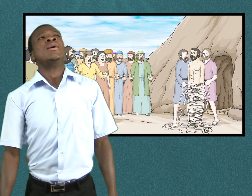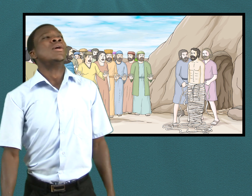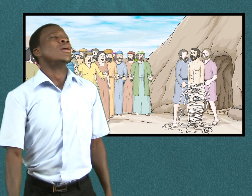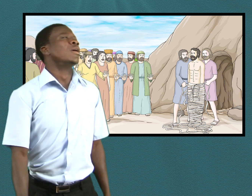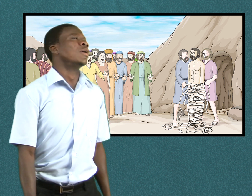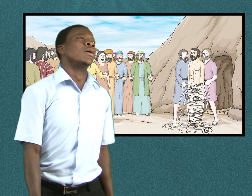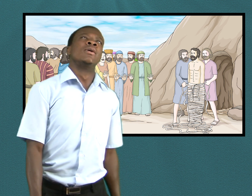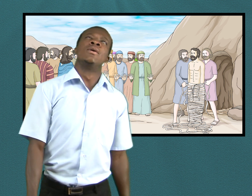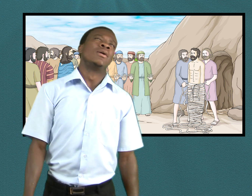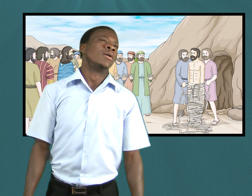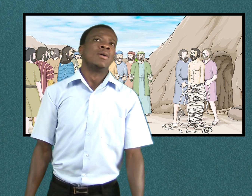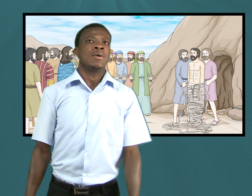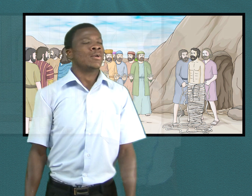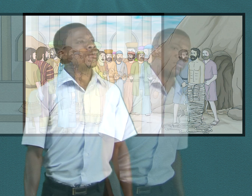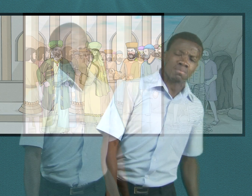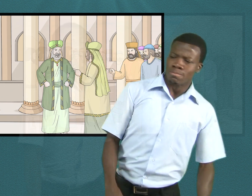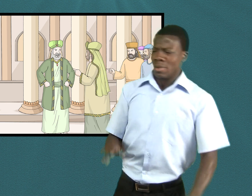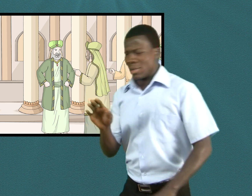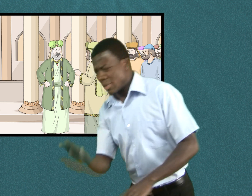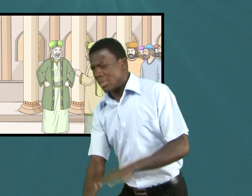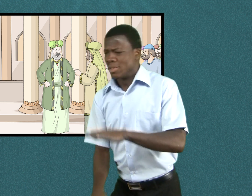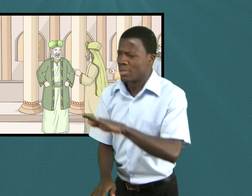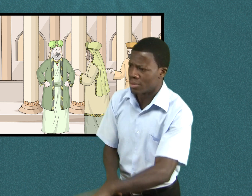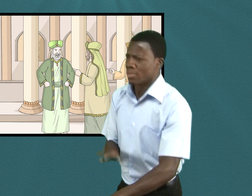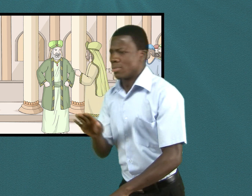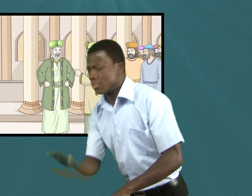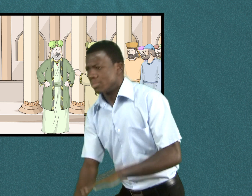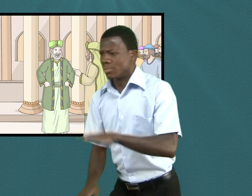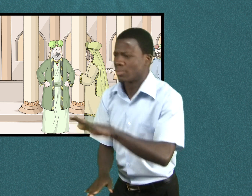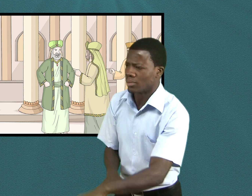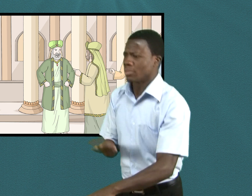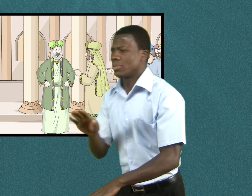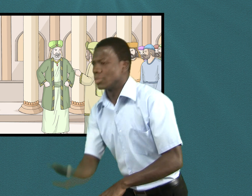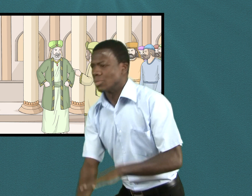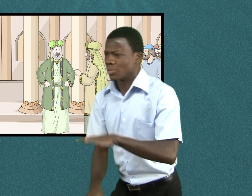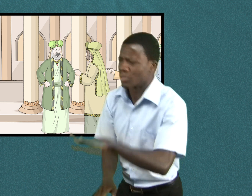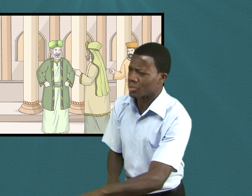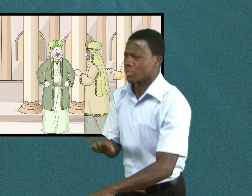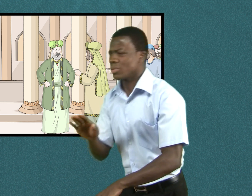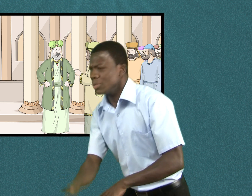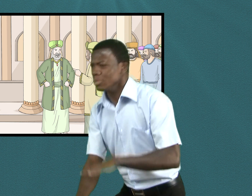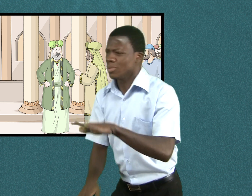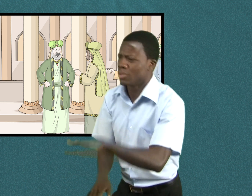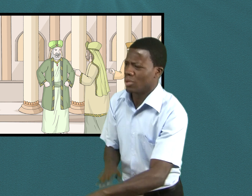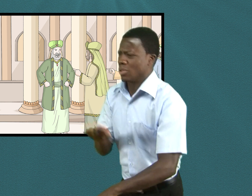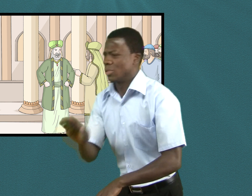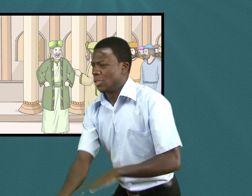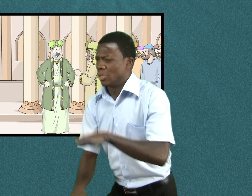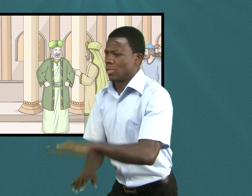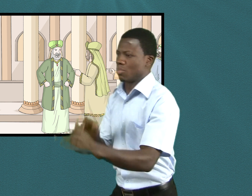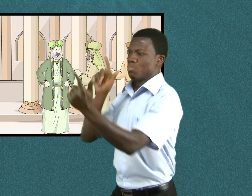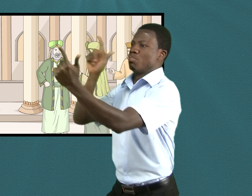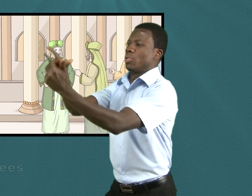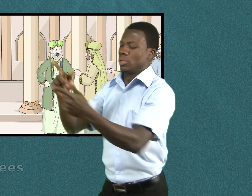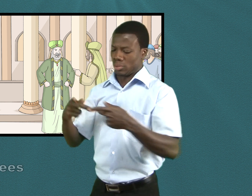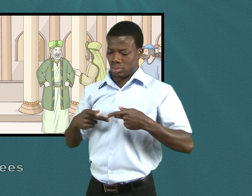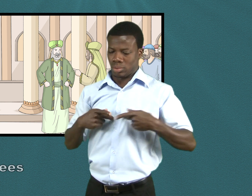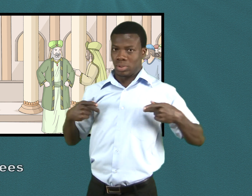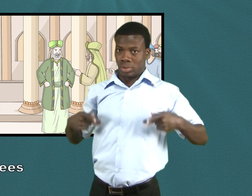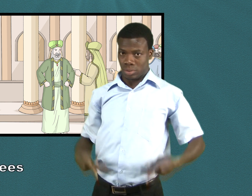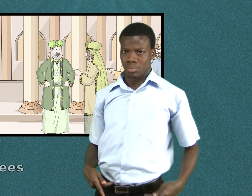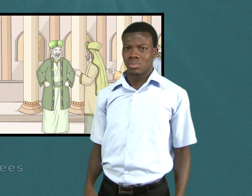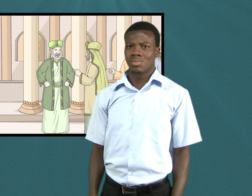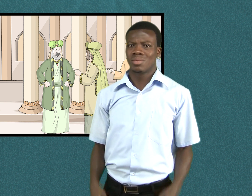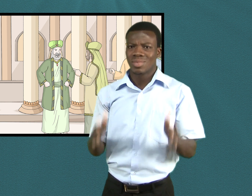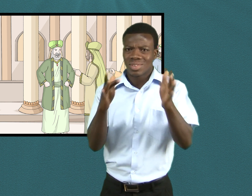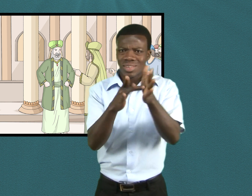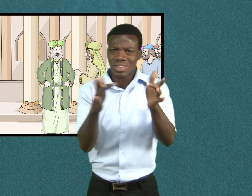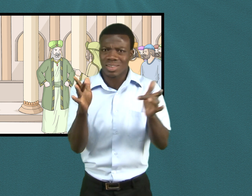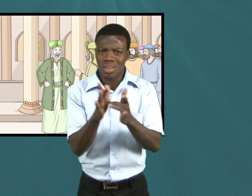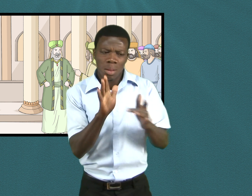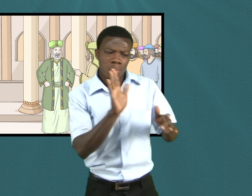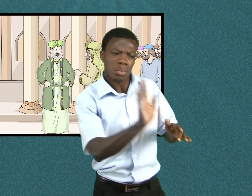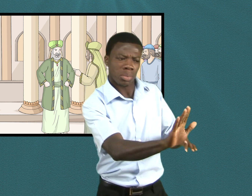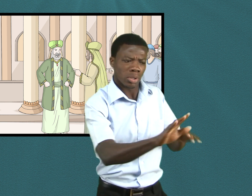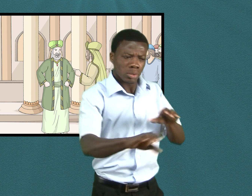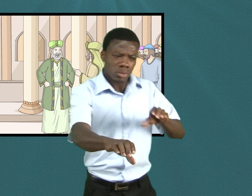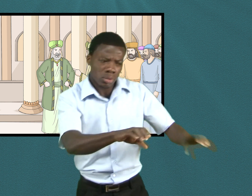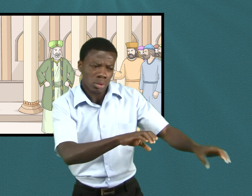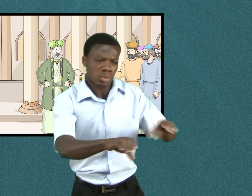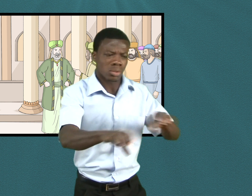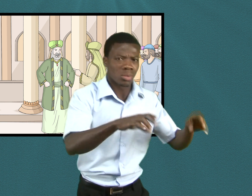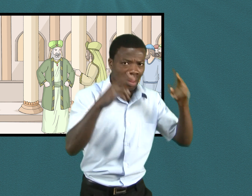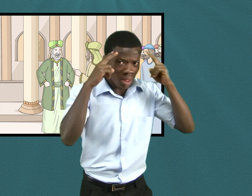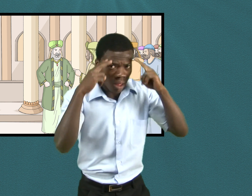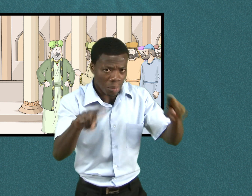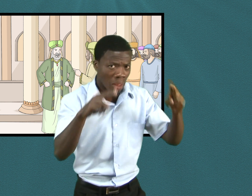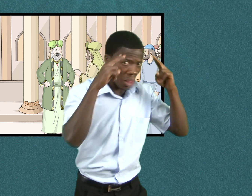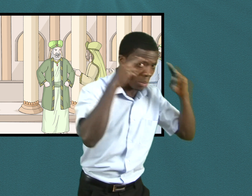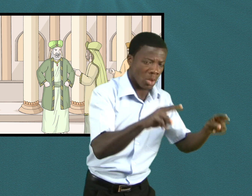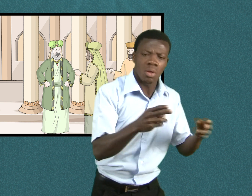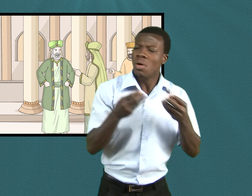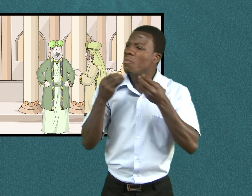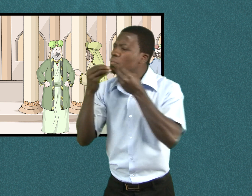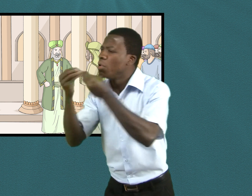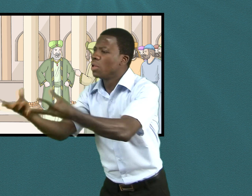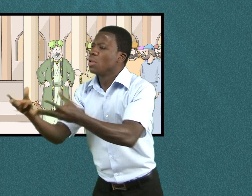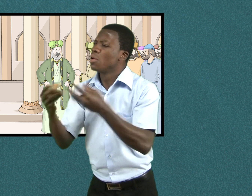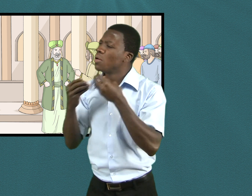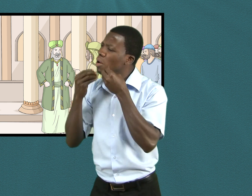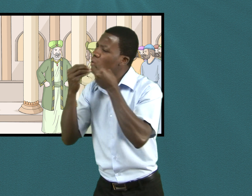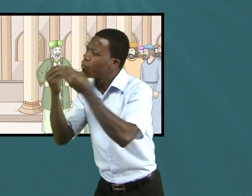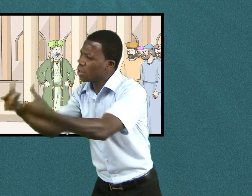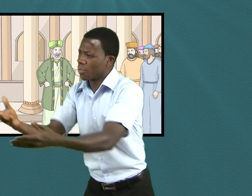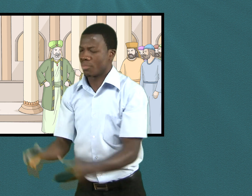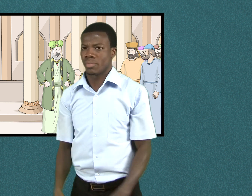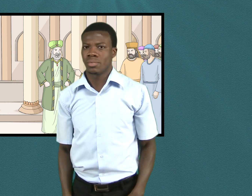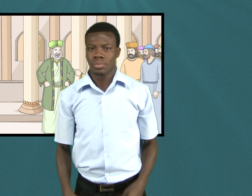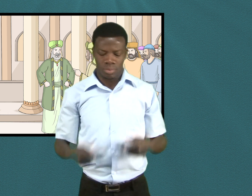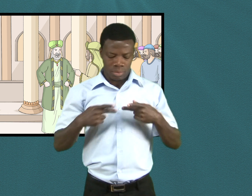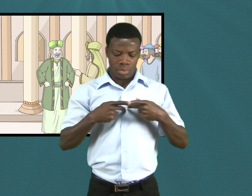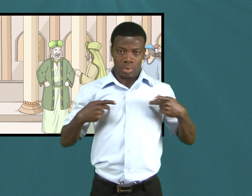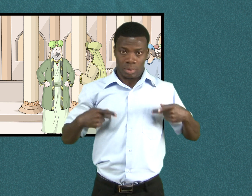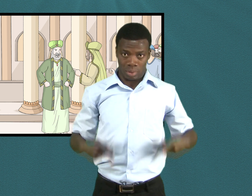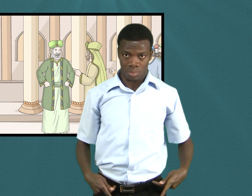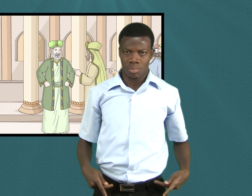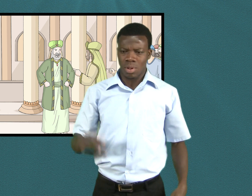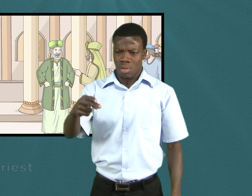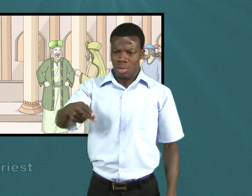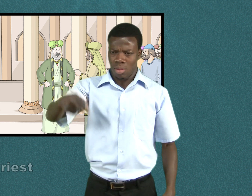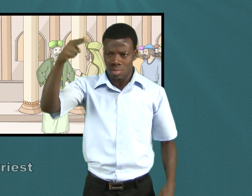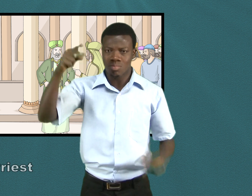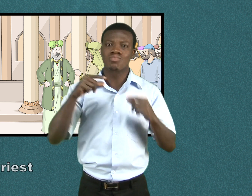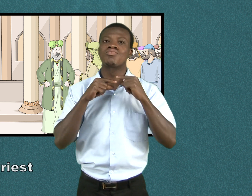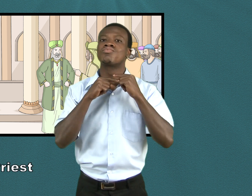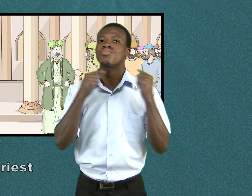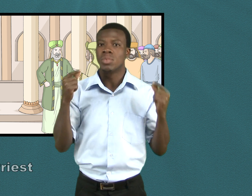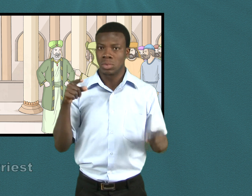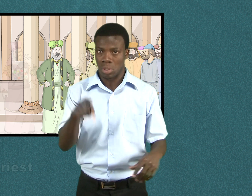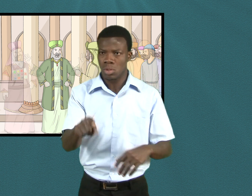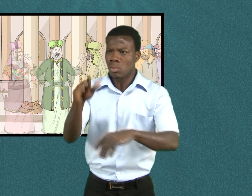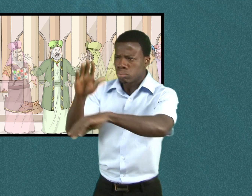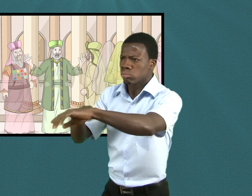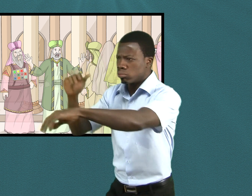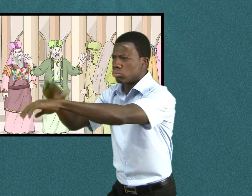But some of them went to the Pharisees and told them what Jesus had done.